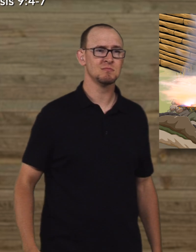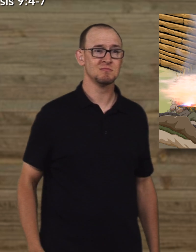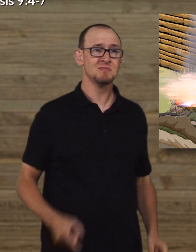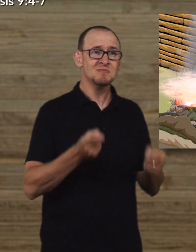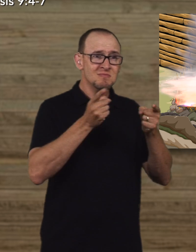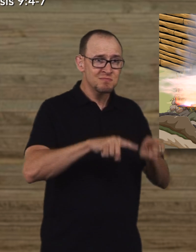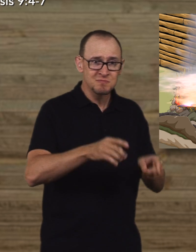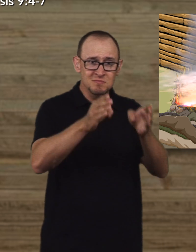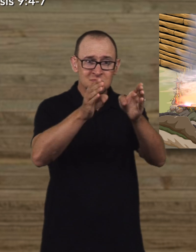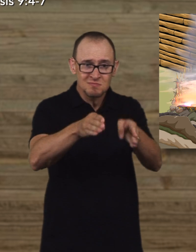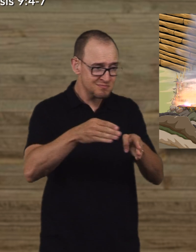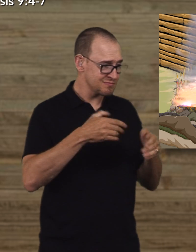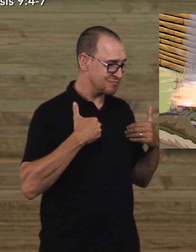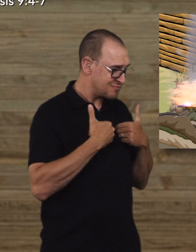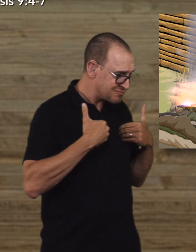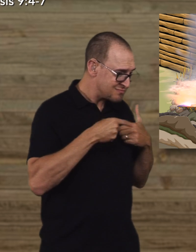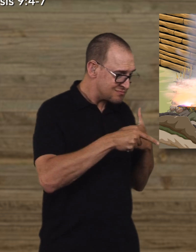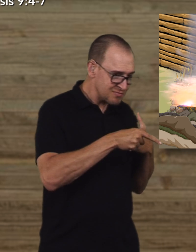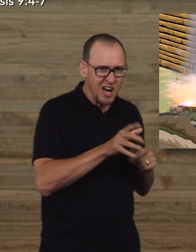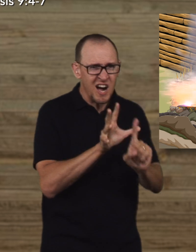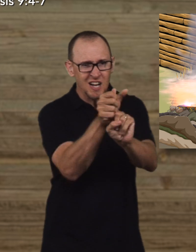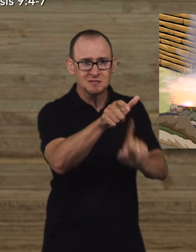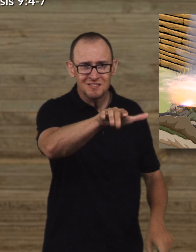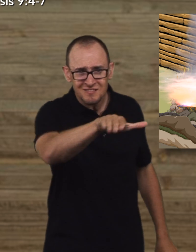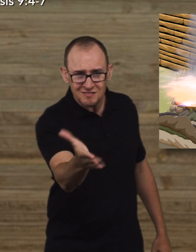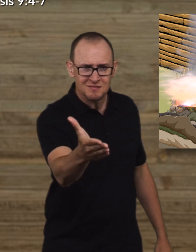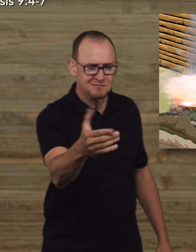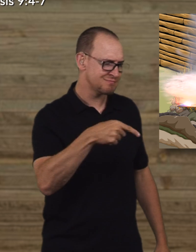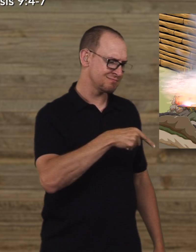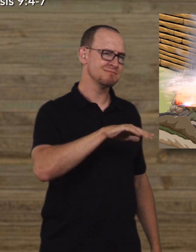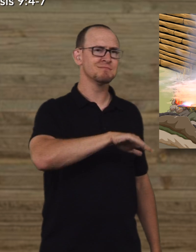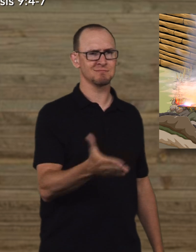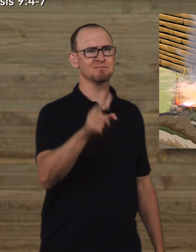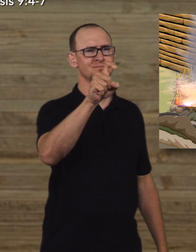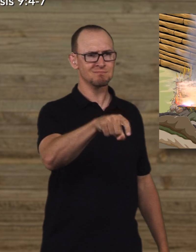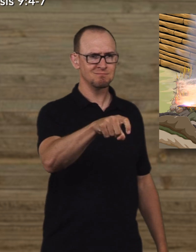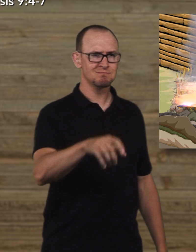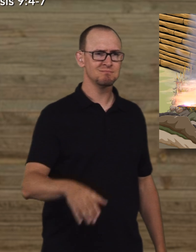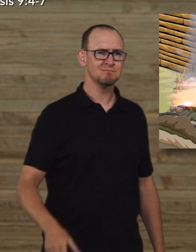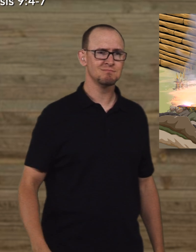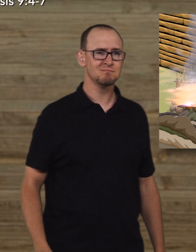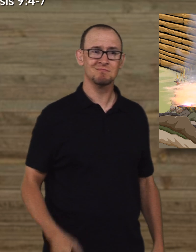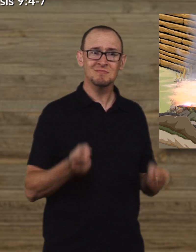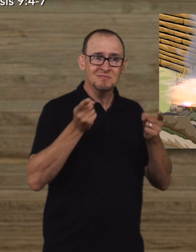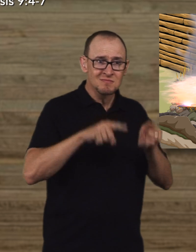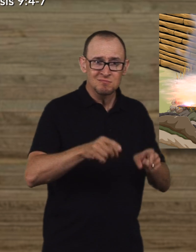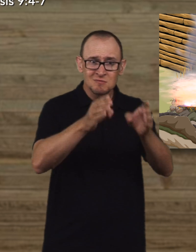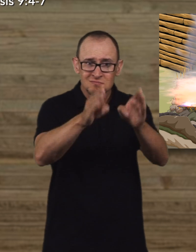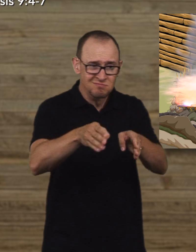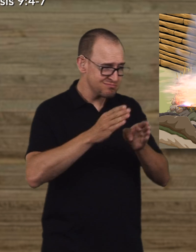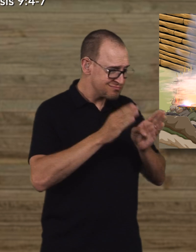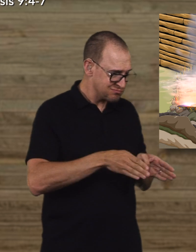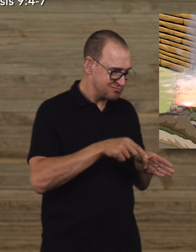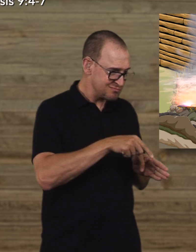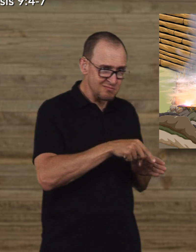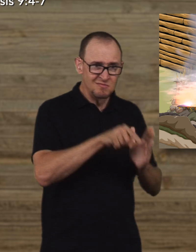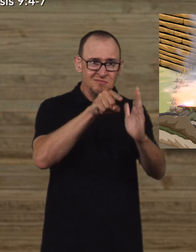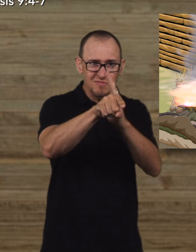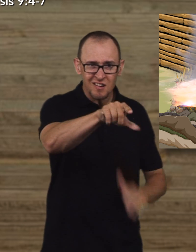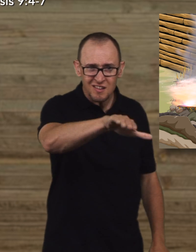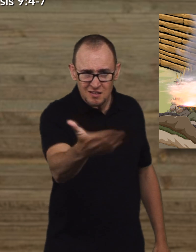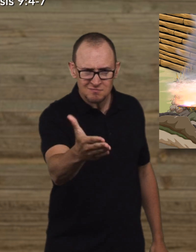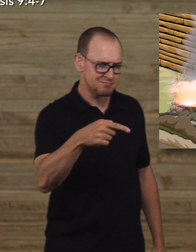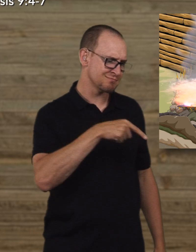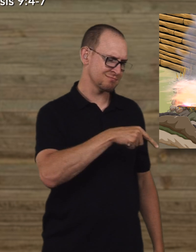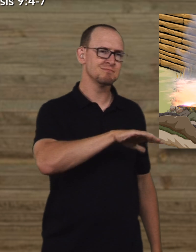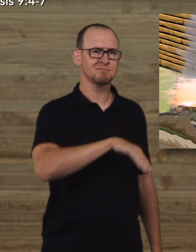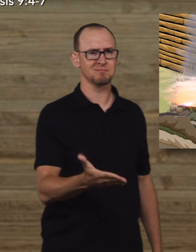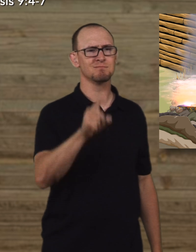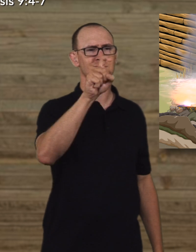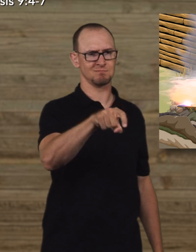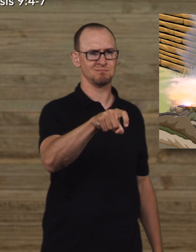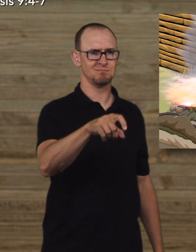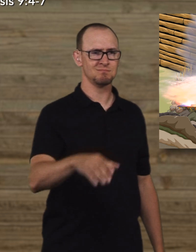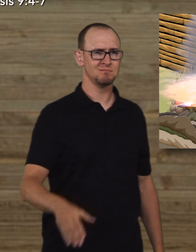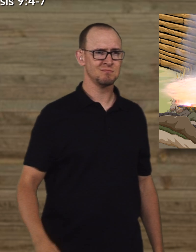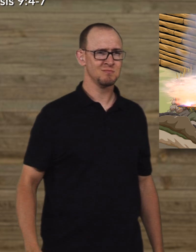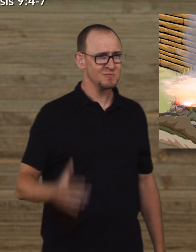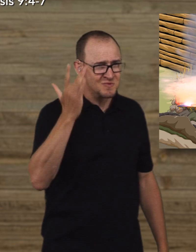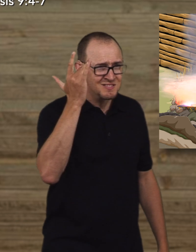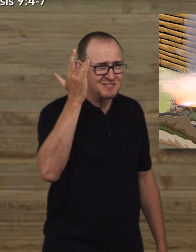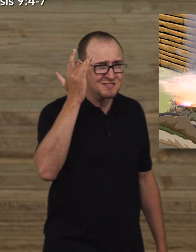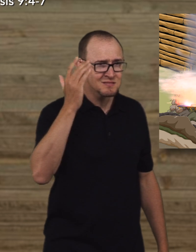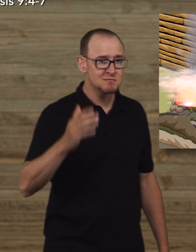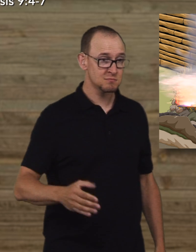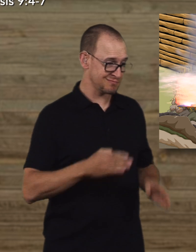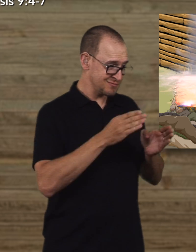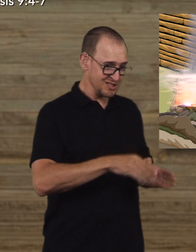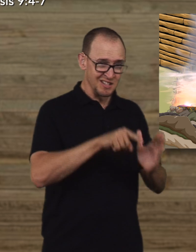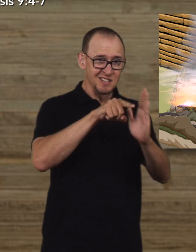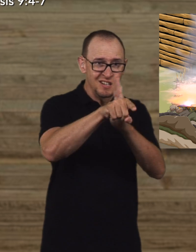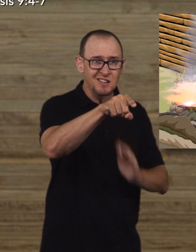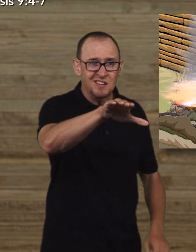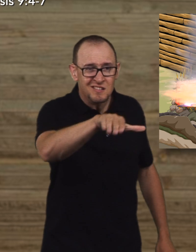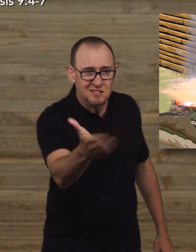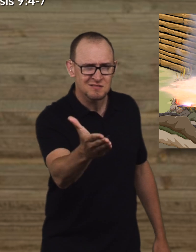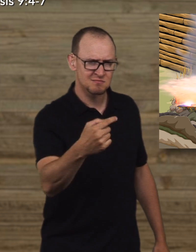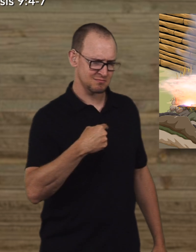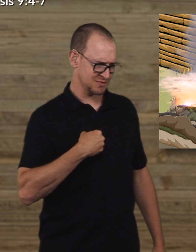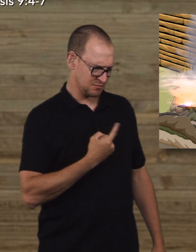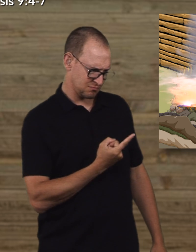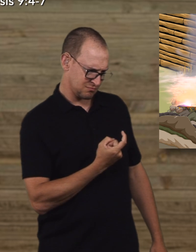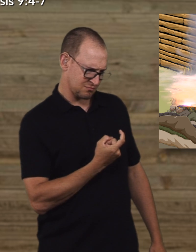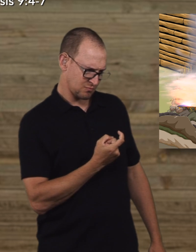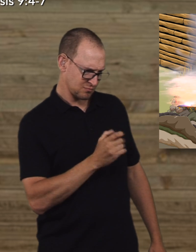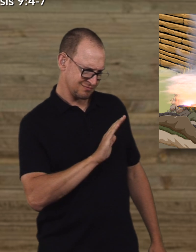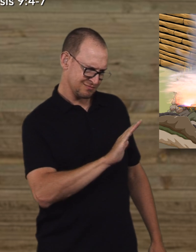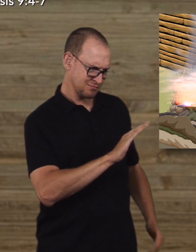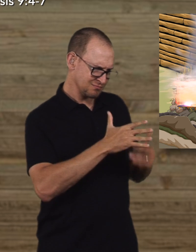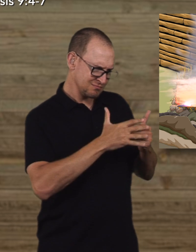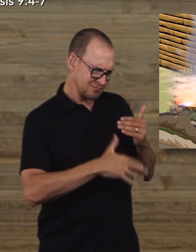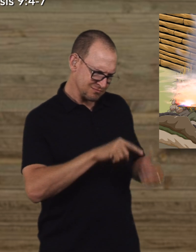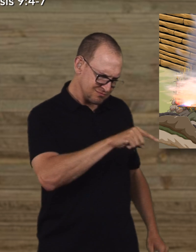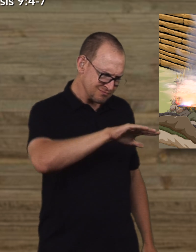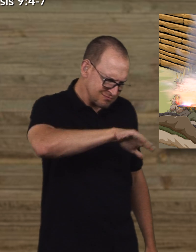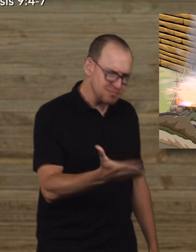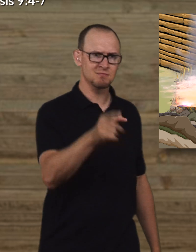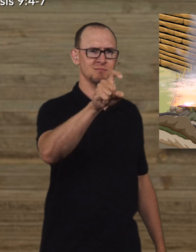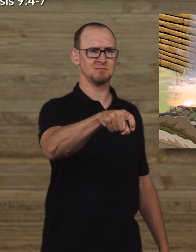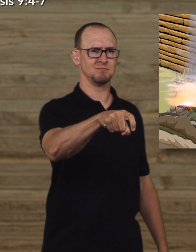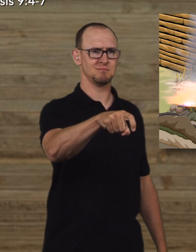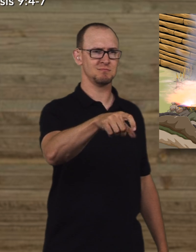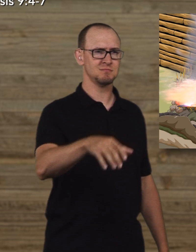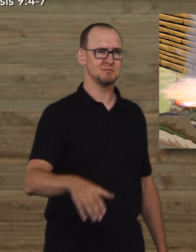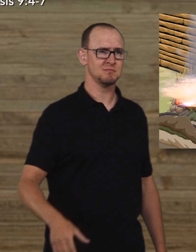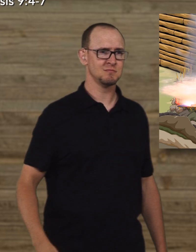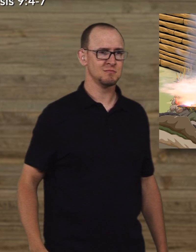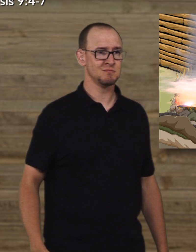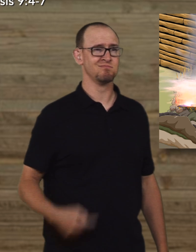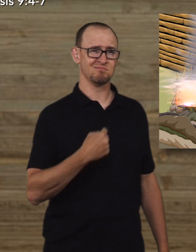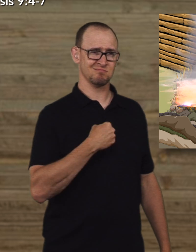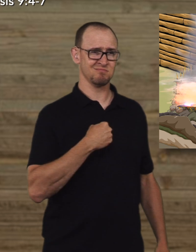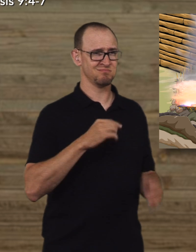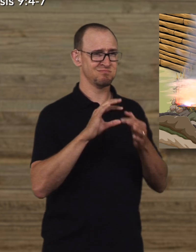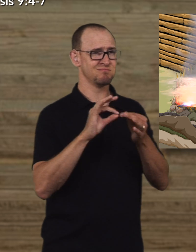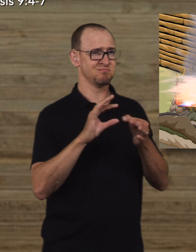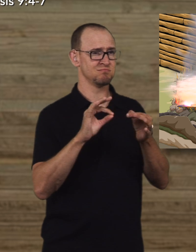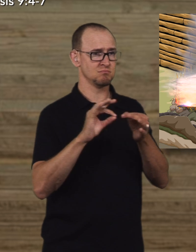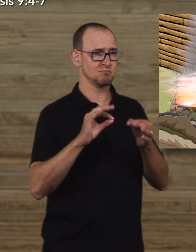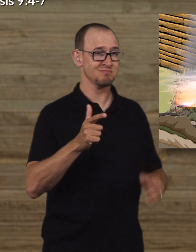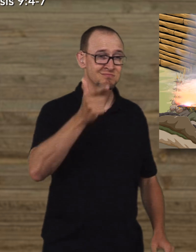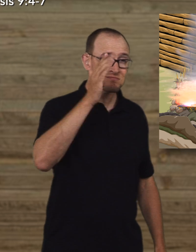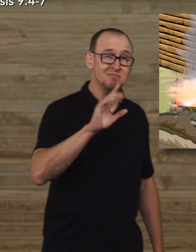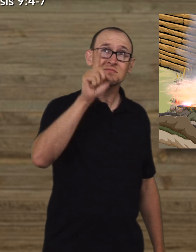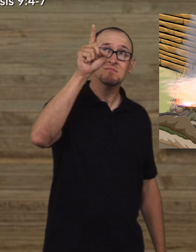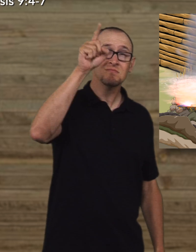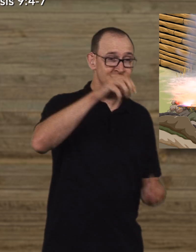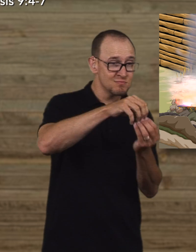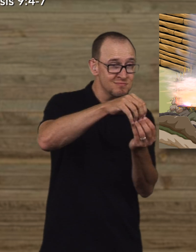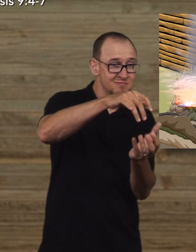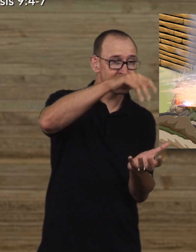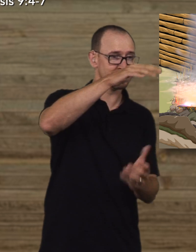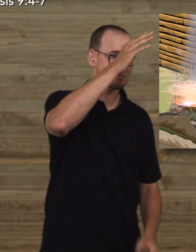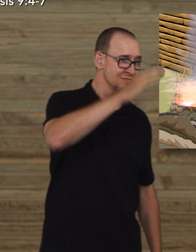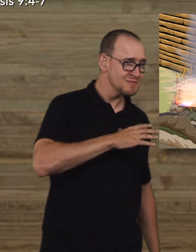I will demand an accounting from anyone who takes the life of his fellow man: Whoever sheds the blood of man, by man his blood will be shed;